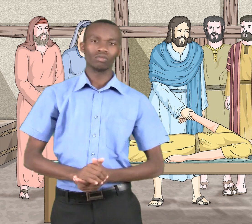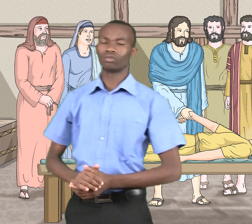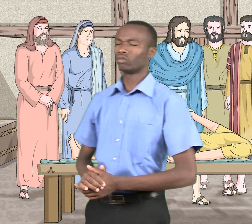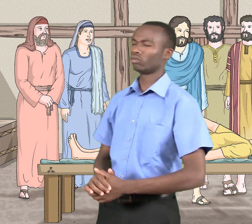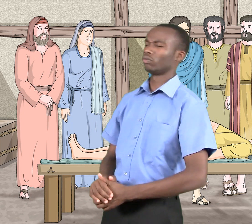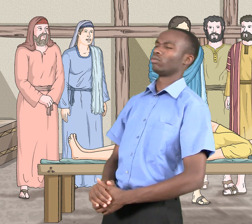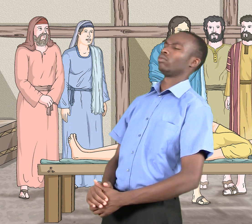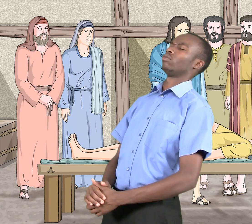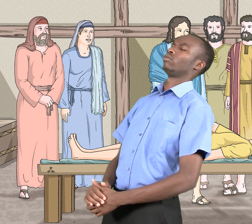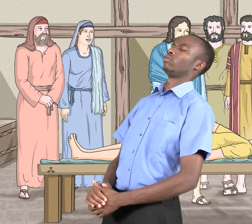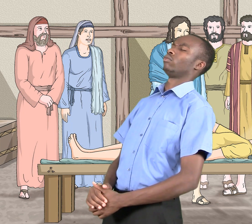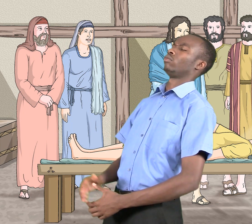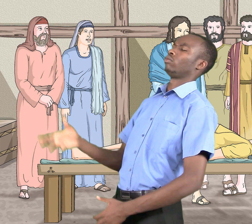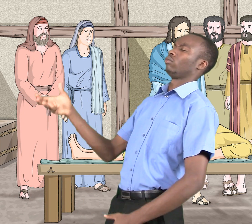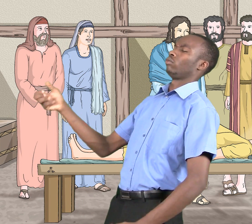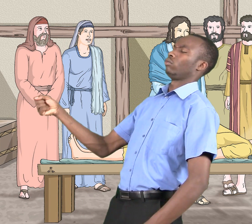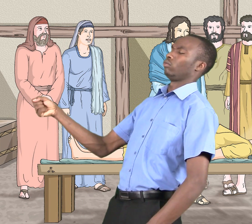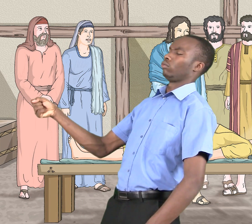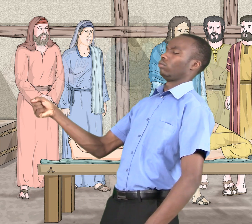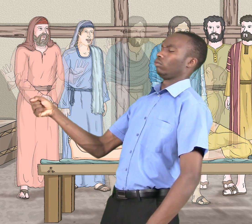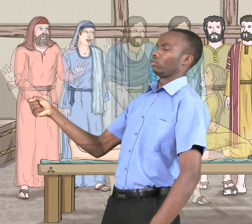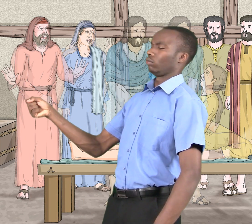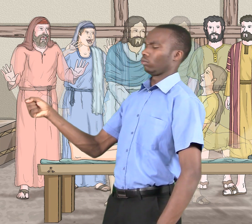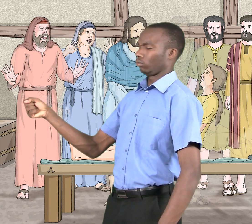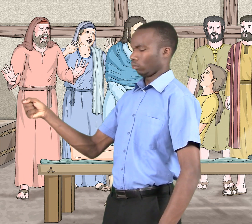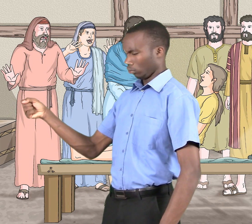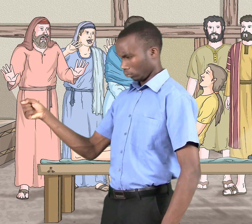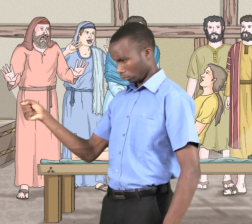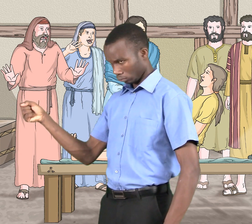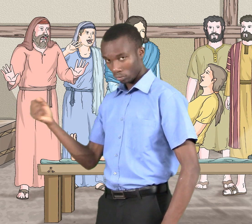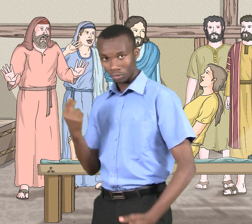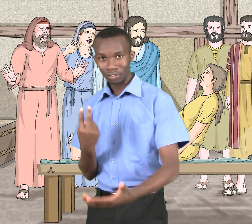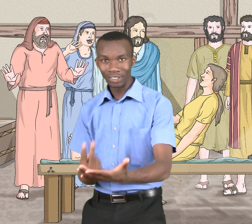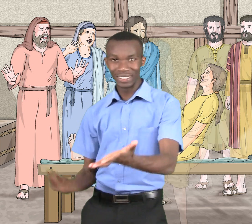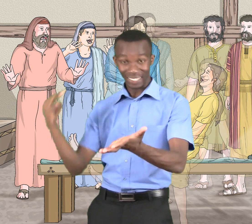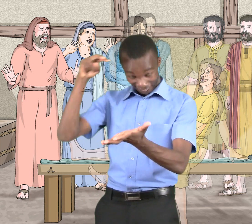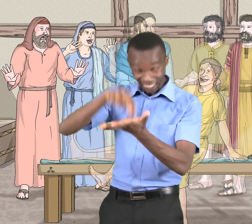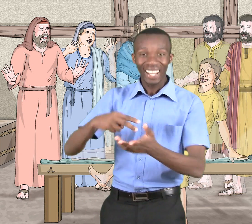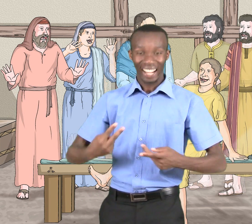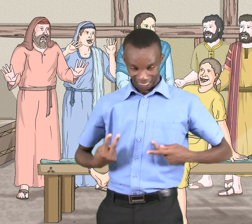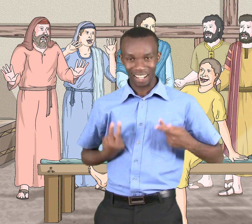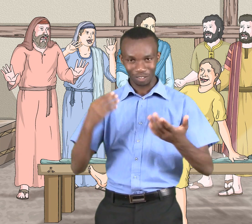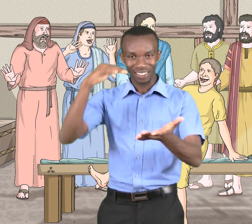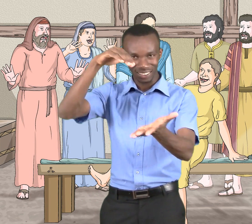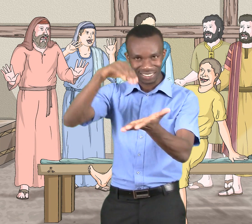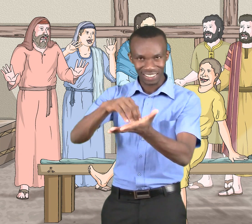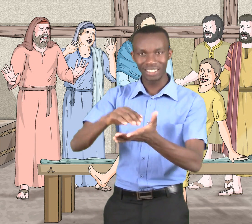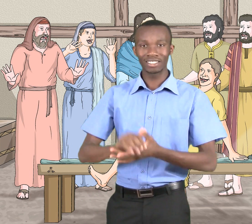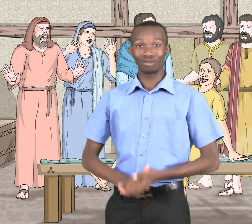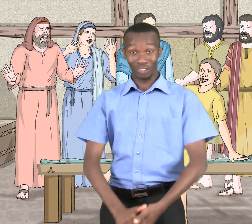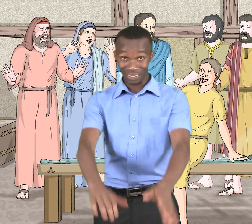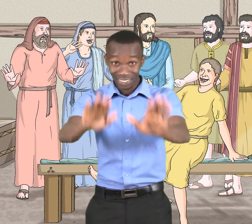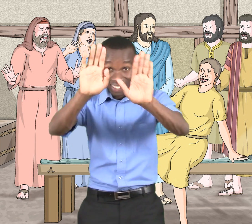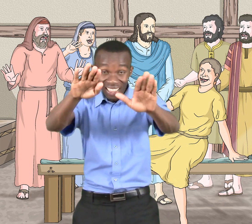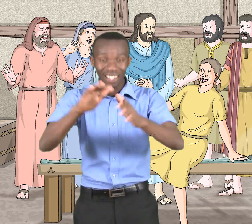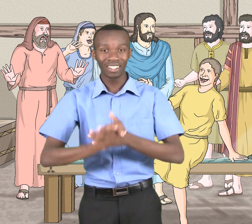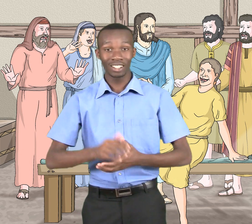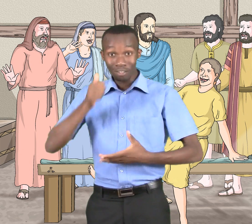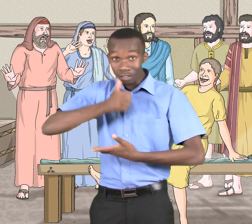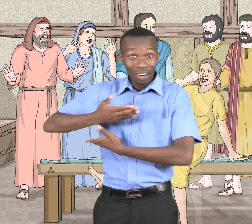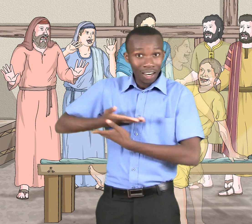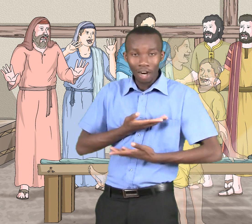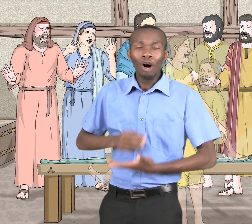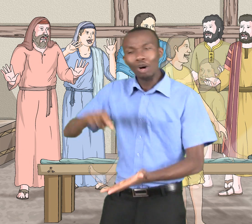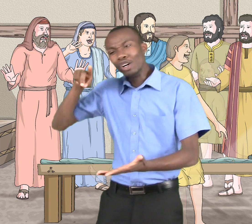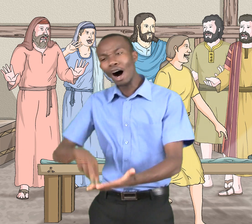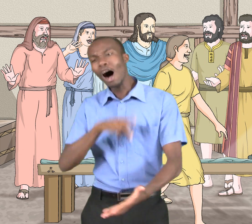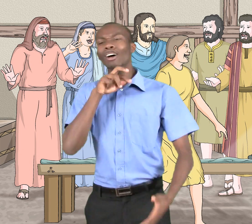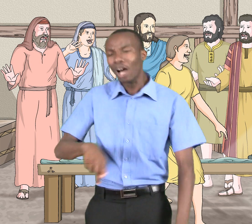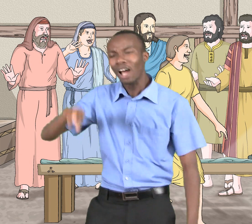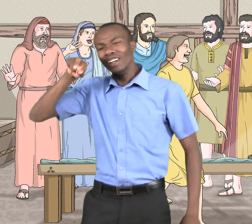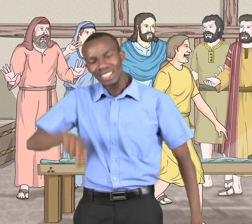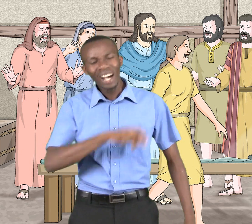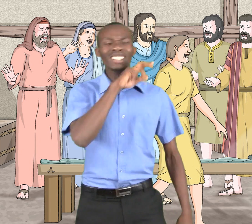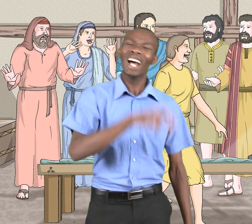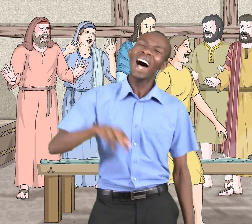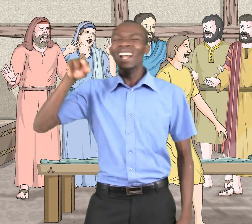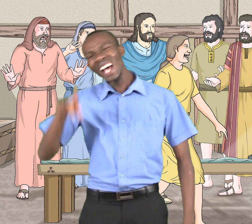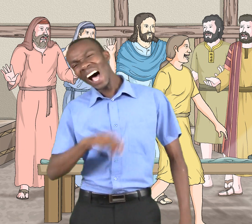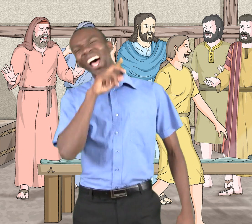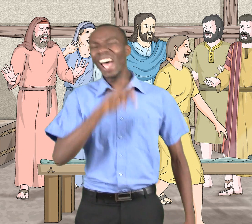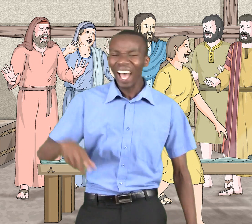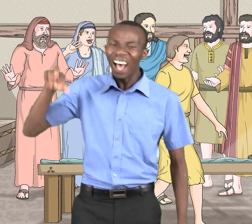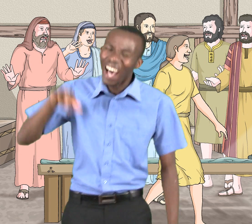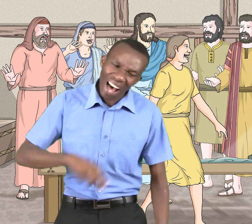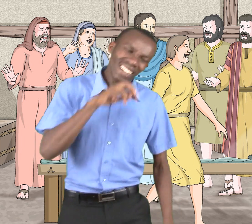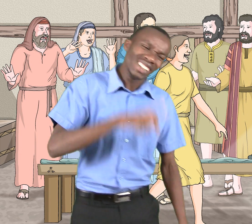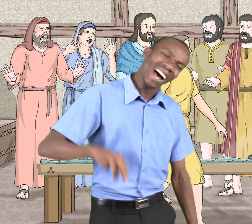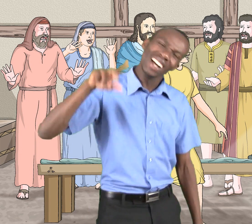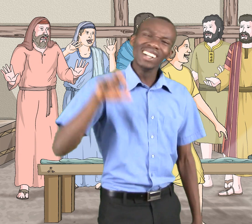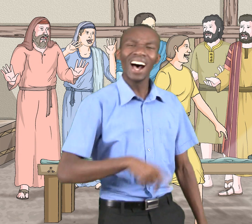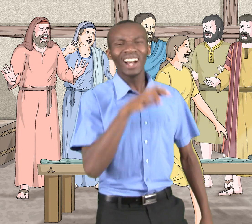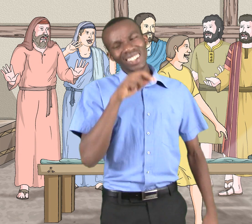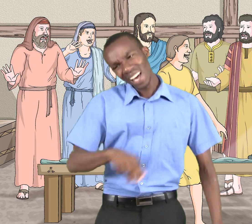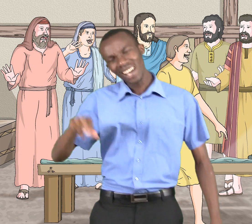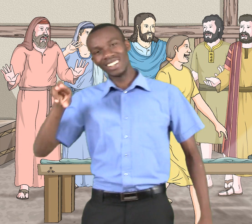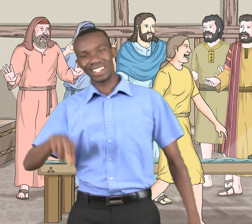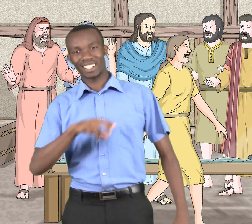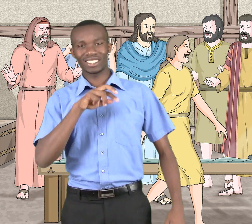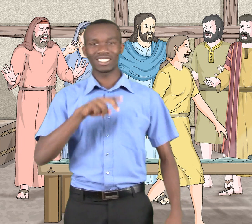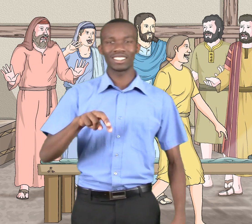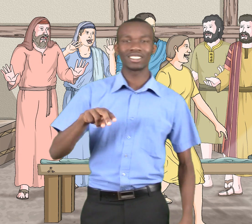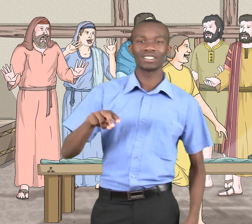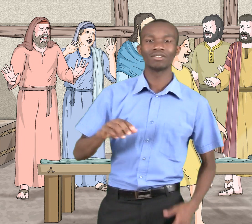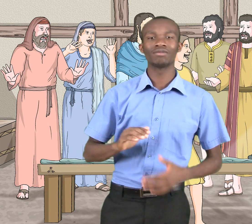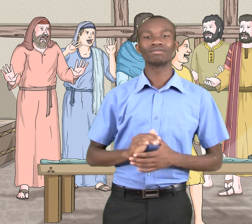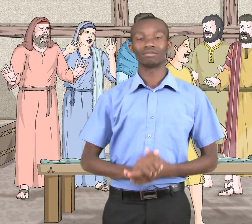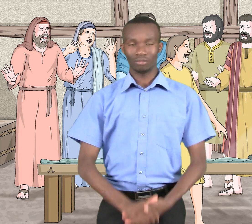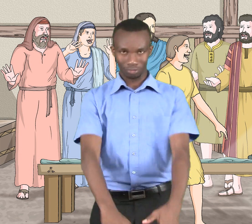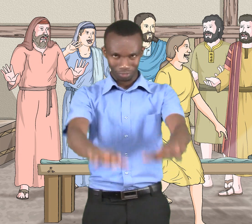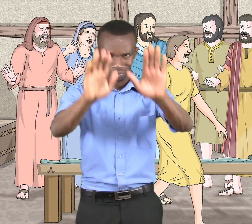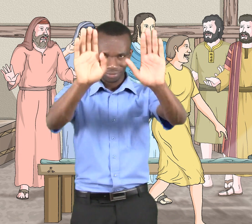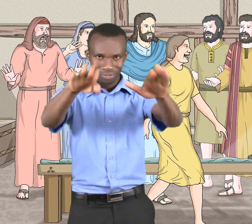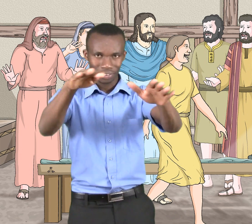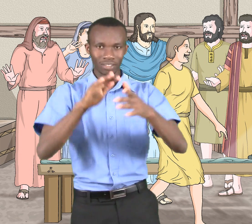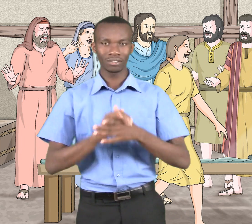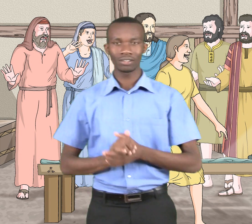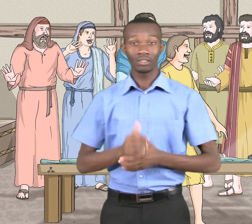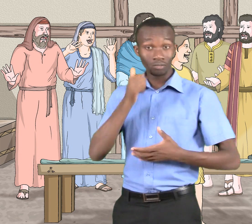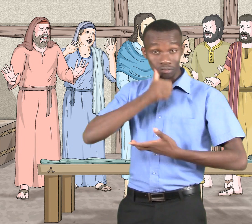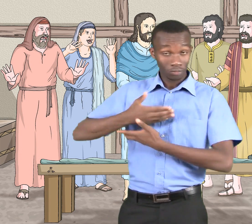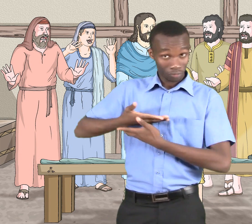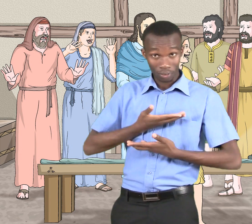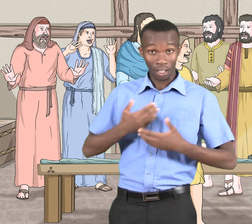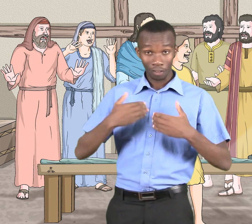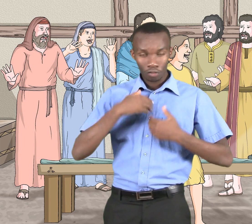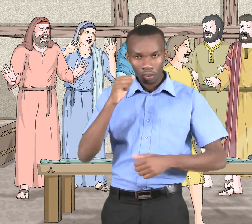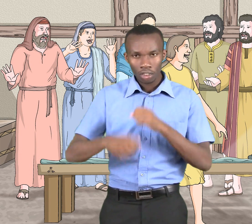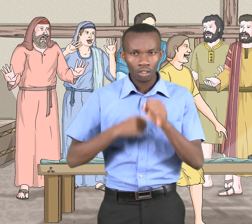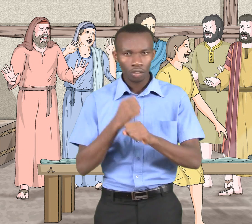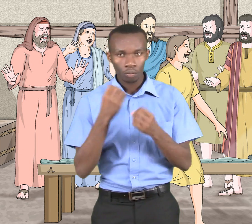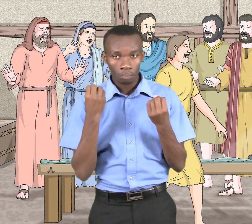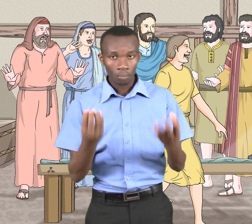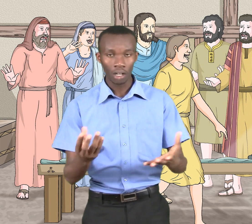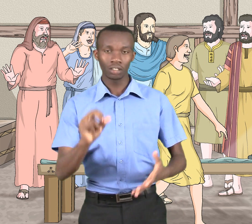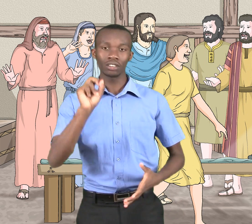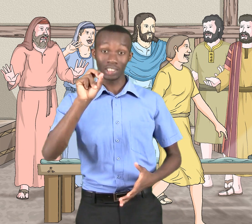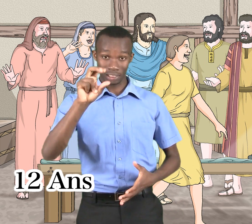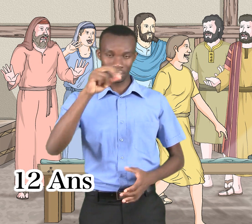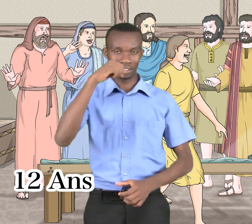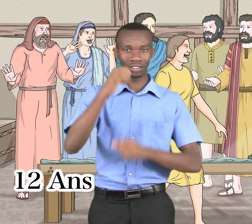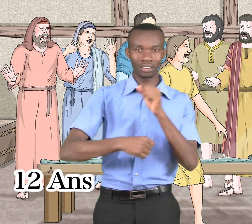Immediately the girl got up and began to walk around.